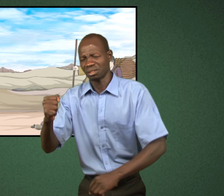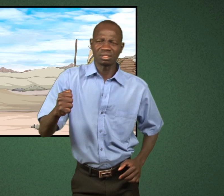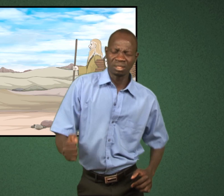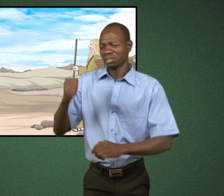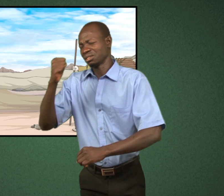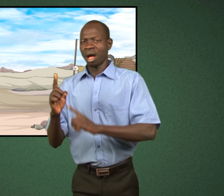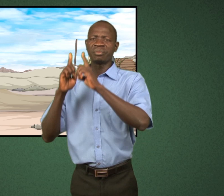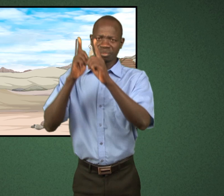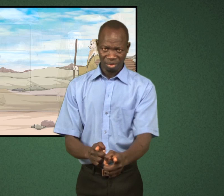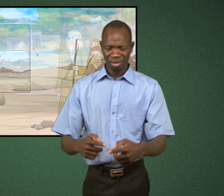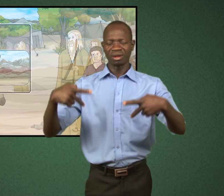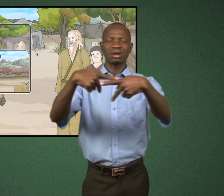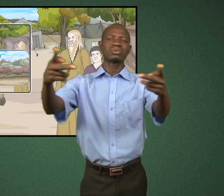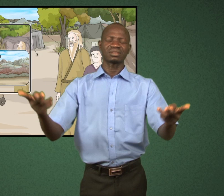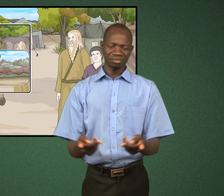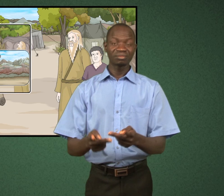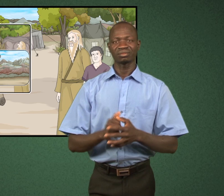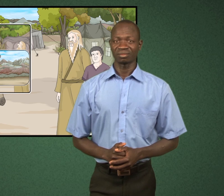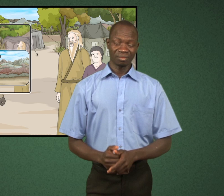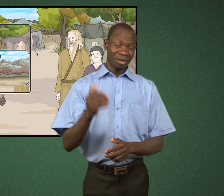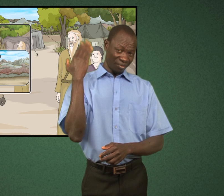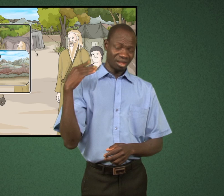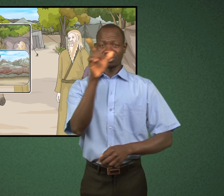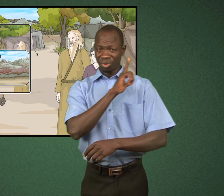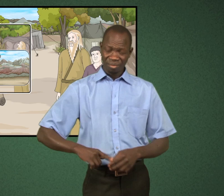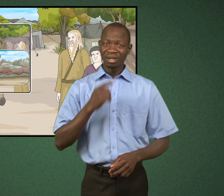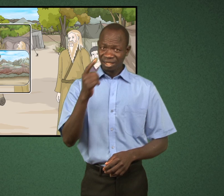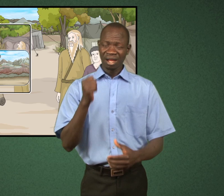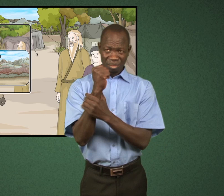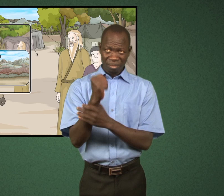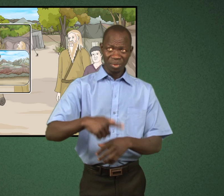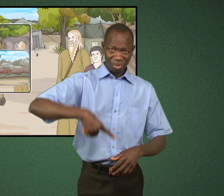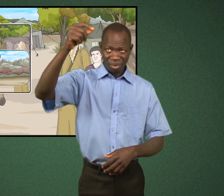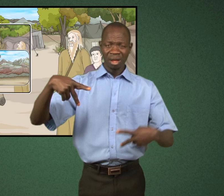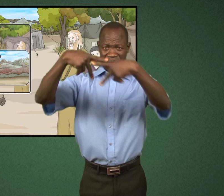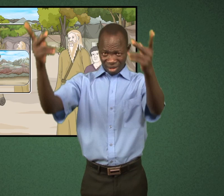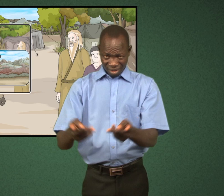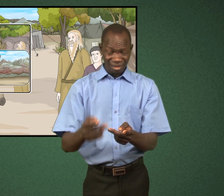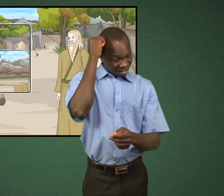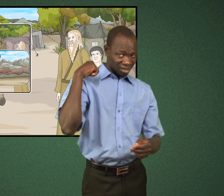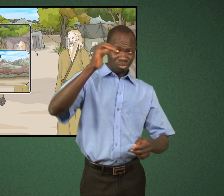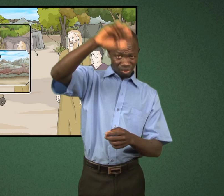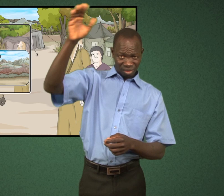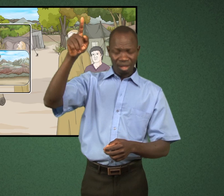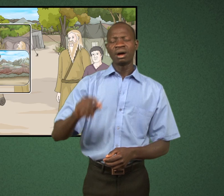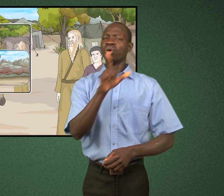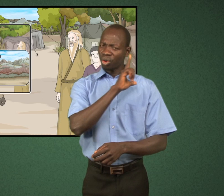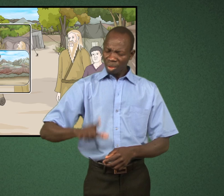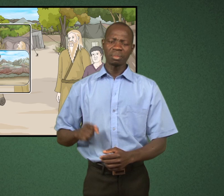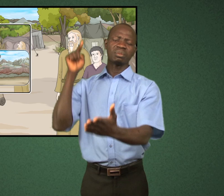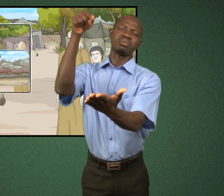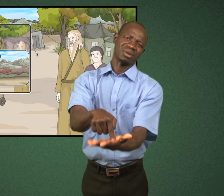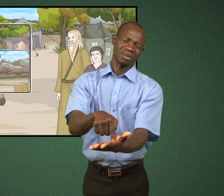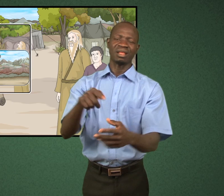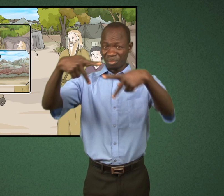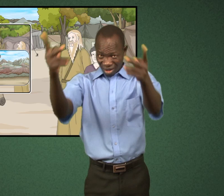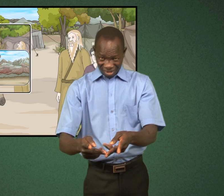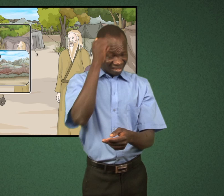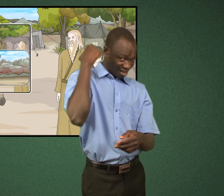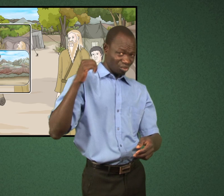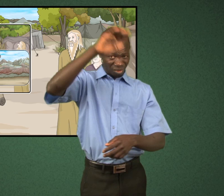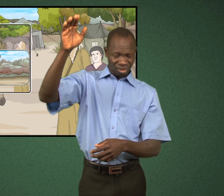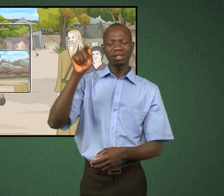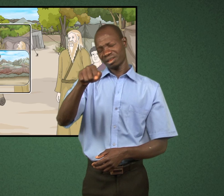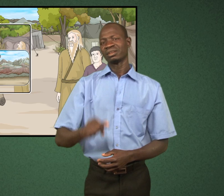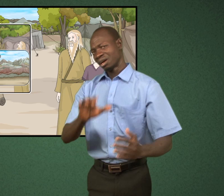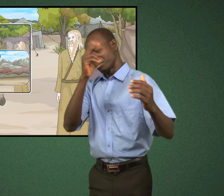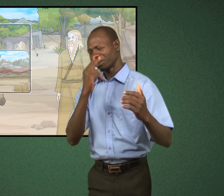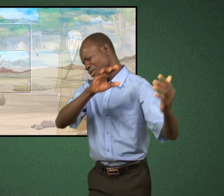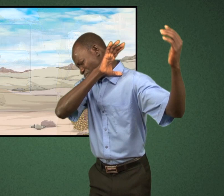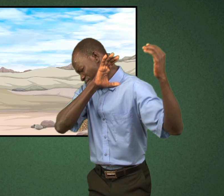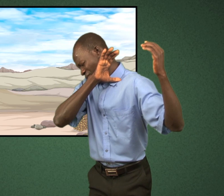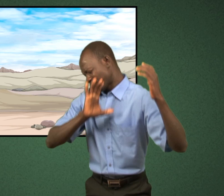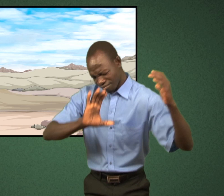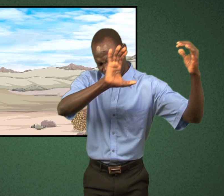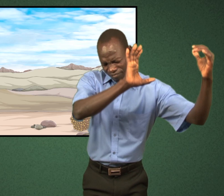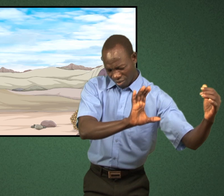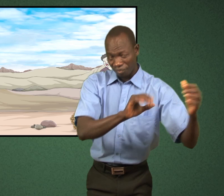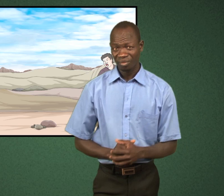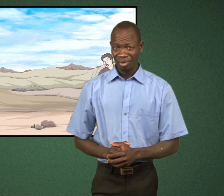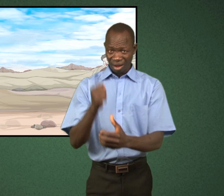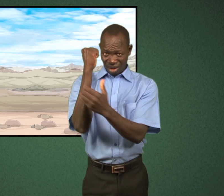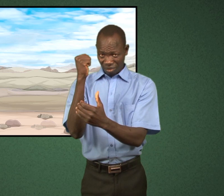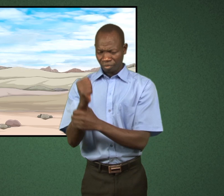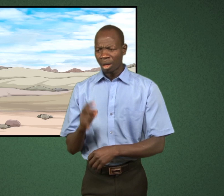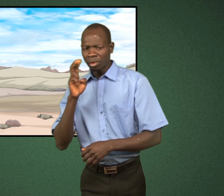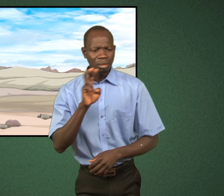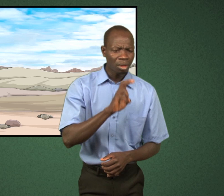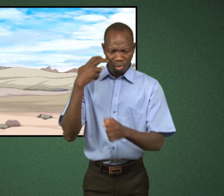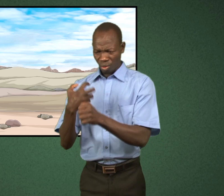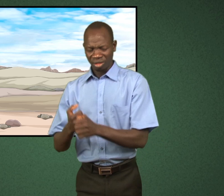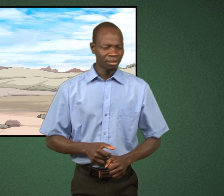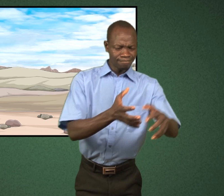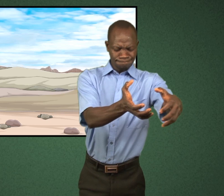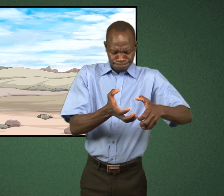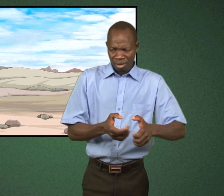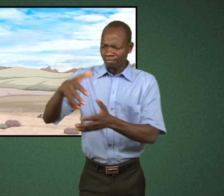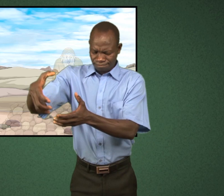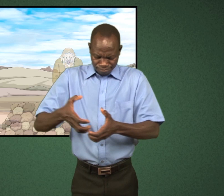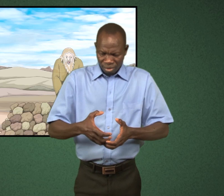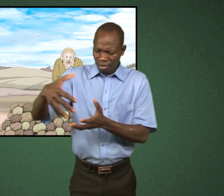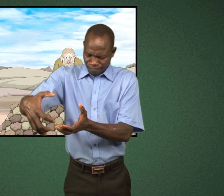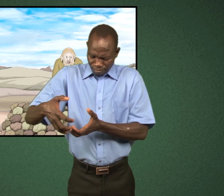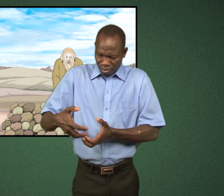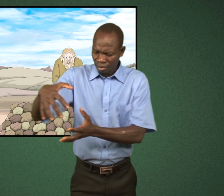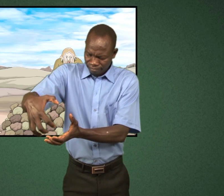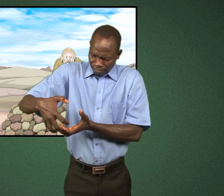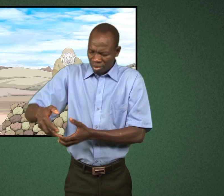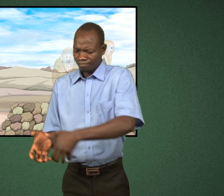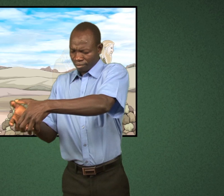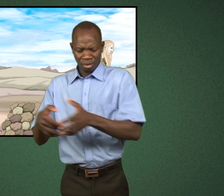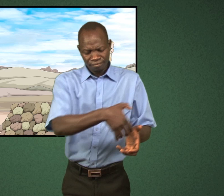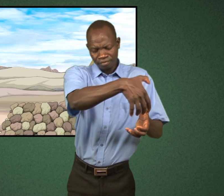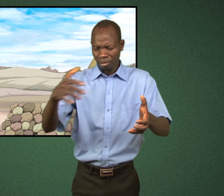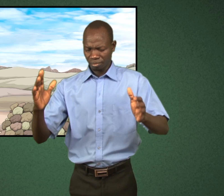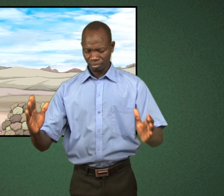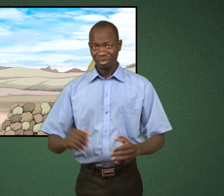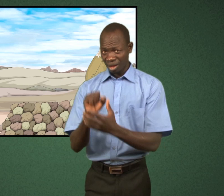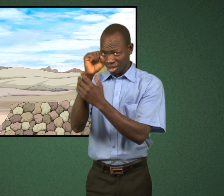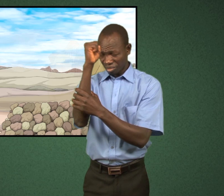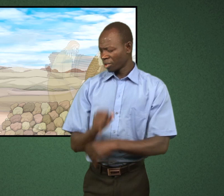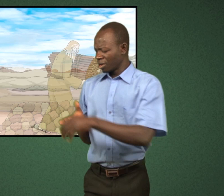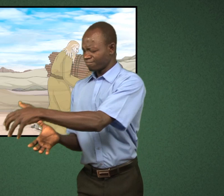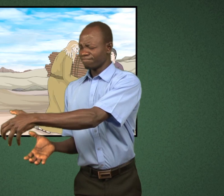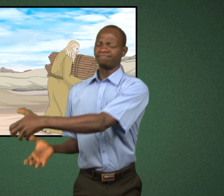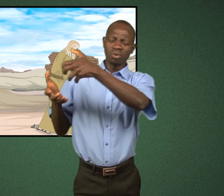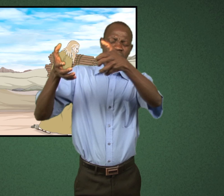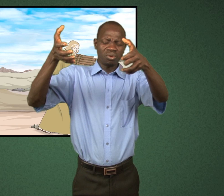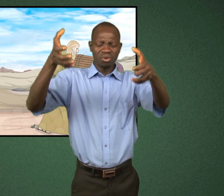When they arrived at the place God had designated, Abraham built the altar there and arranged the wood.